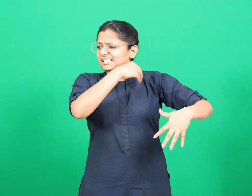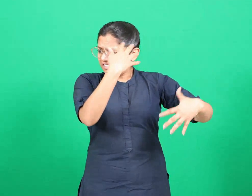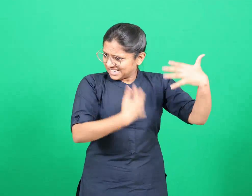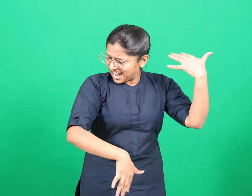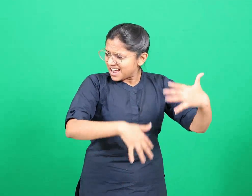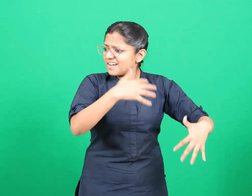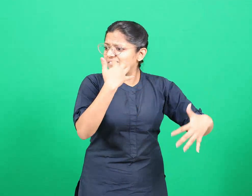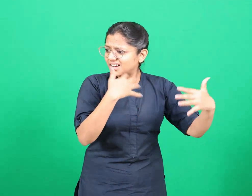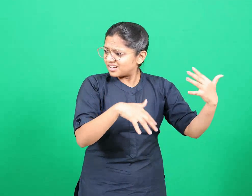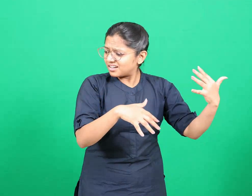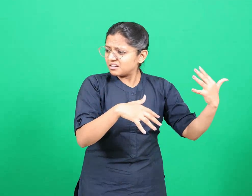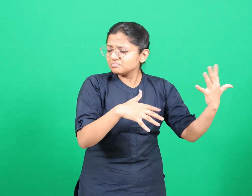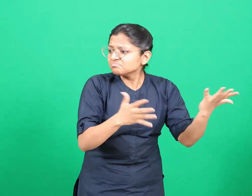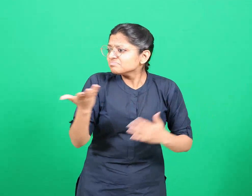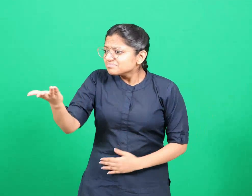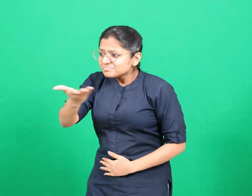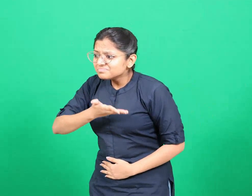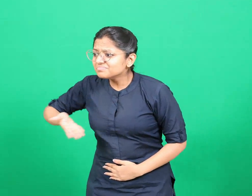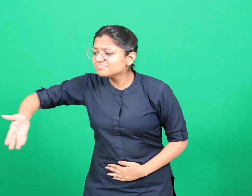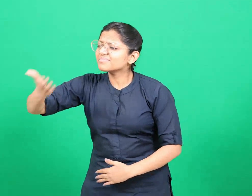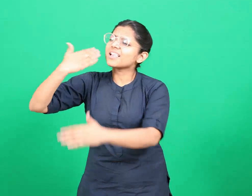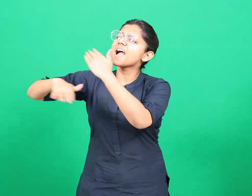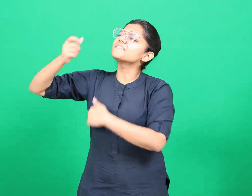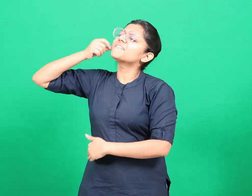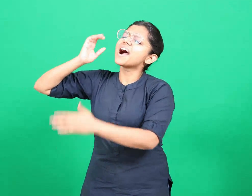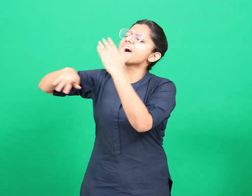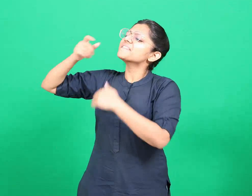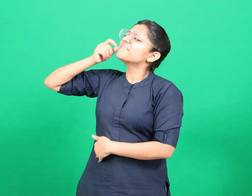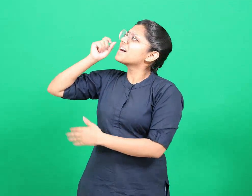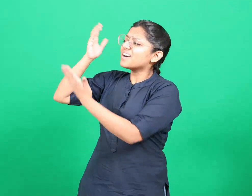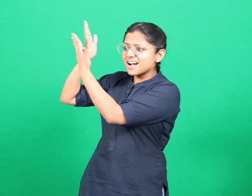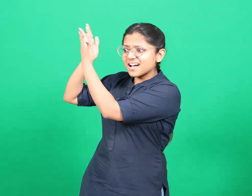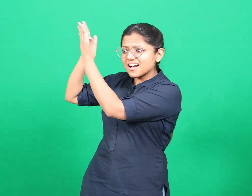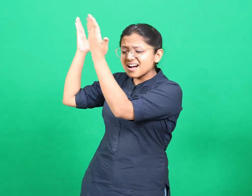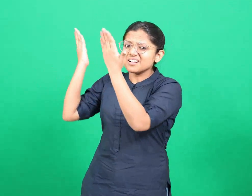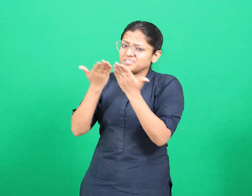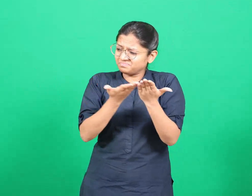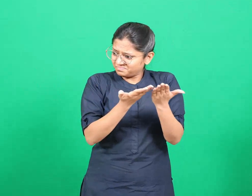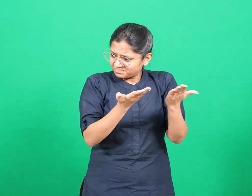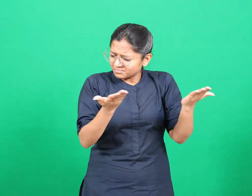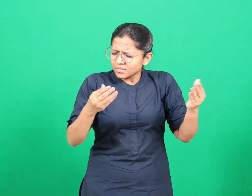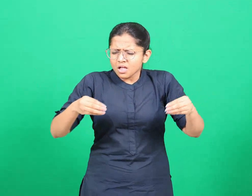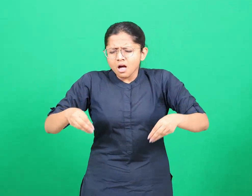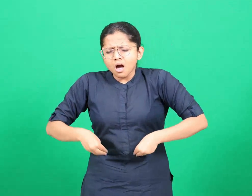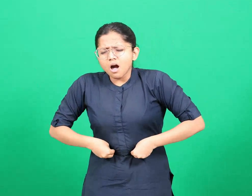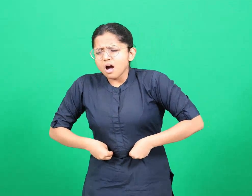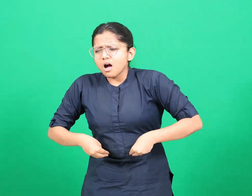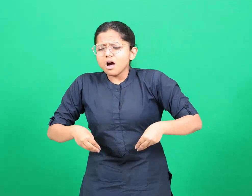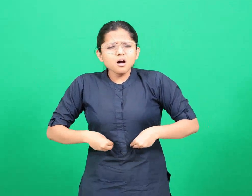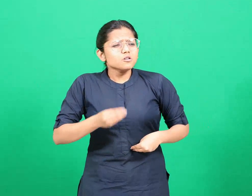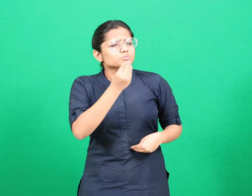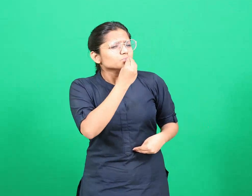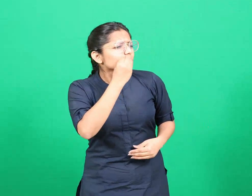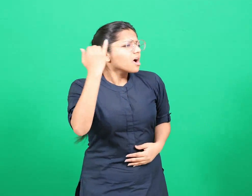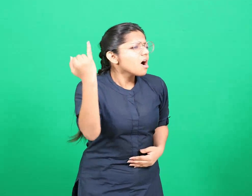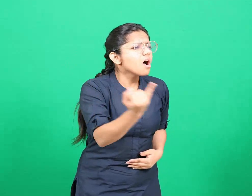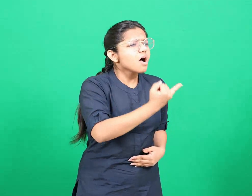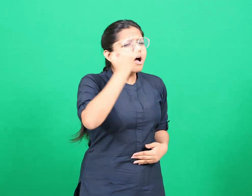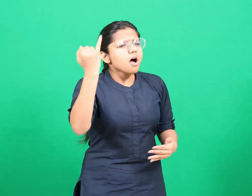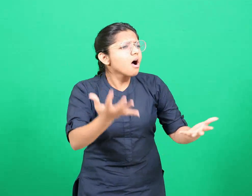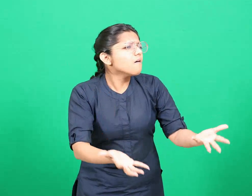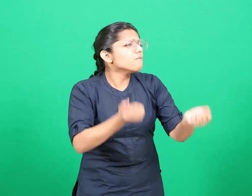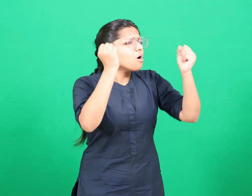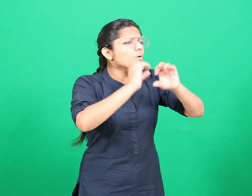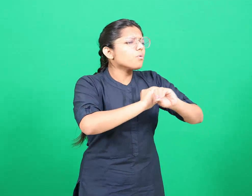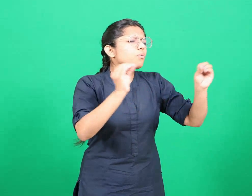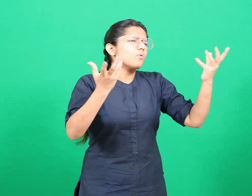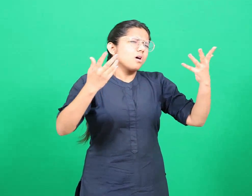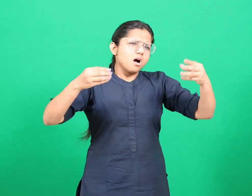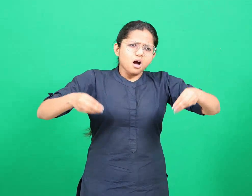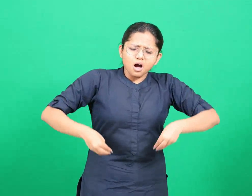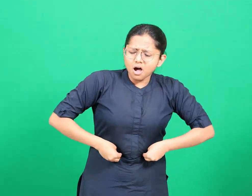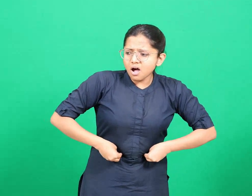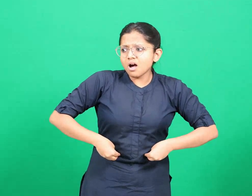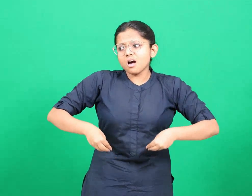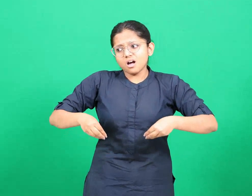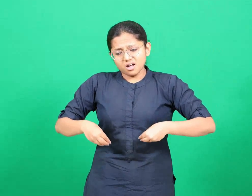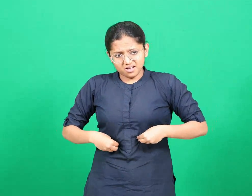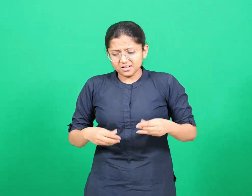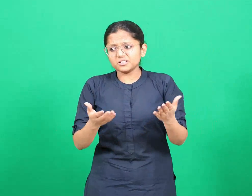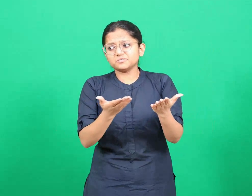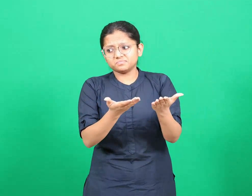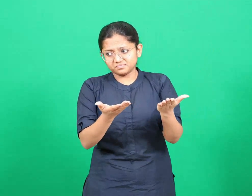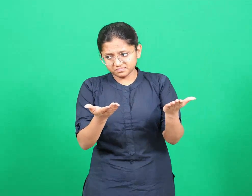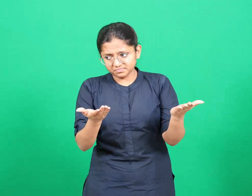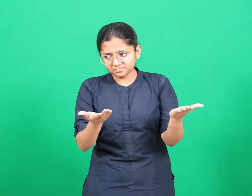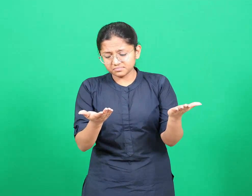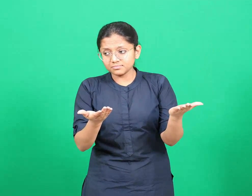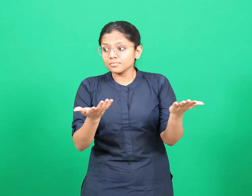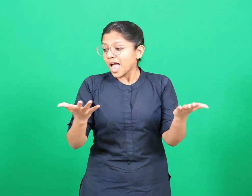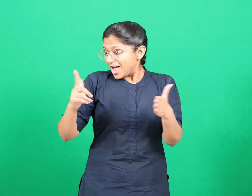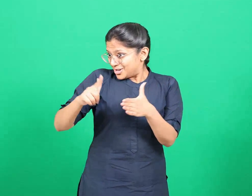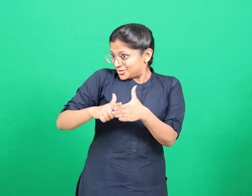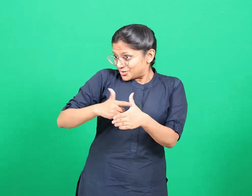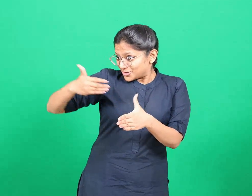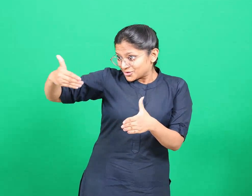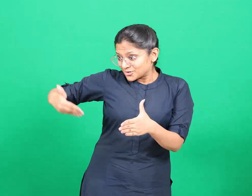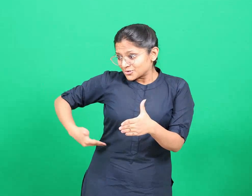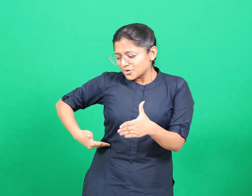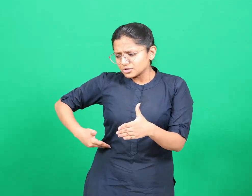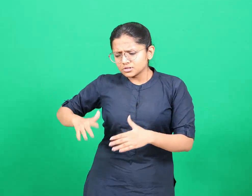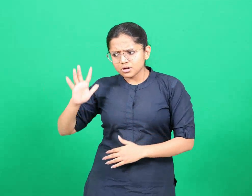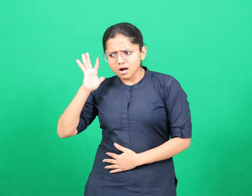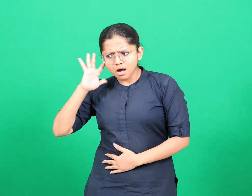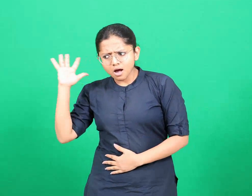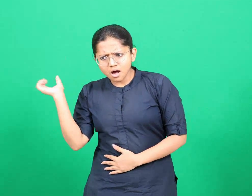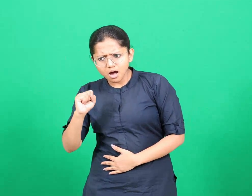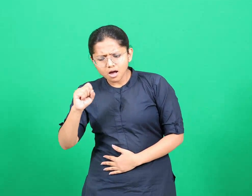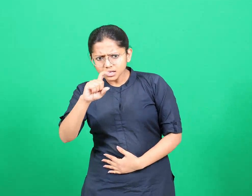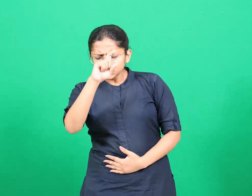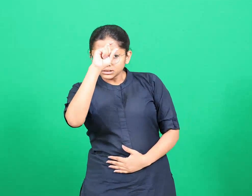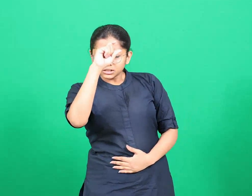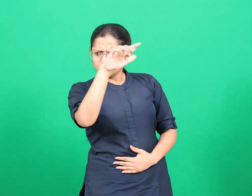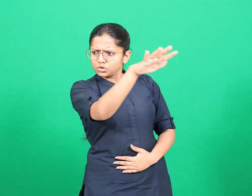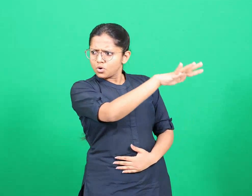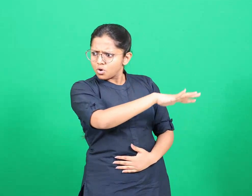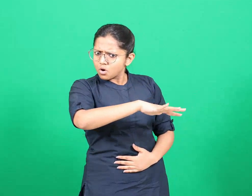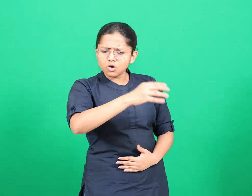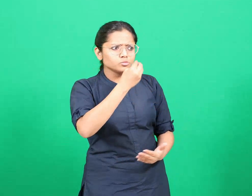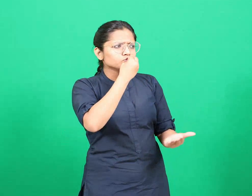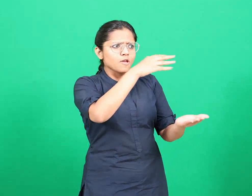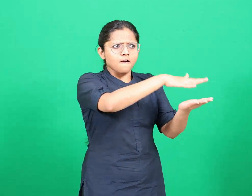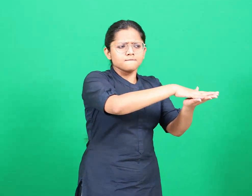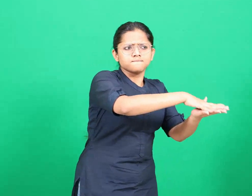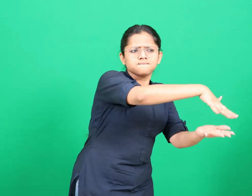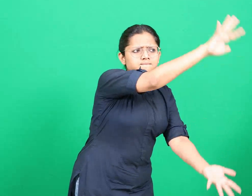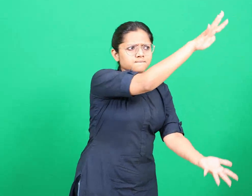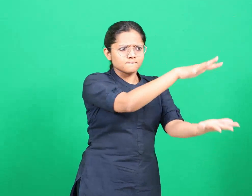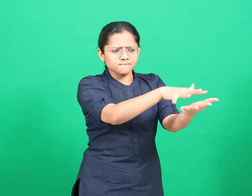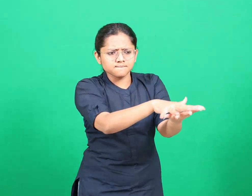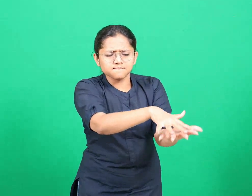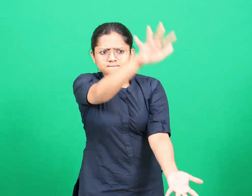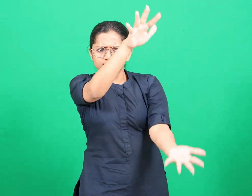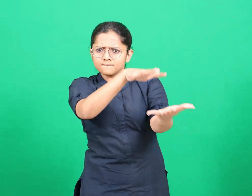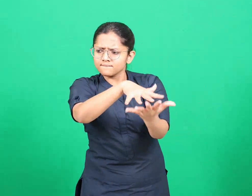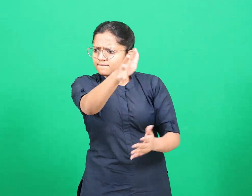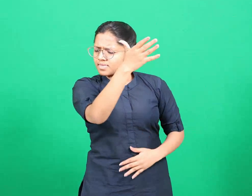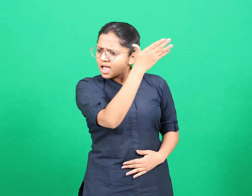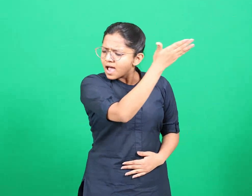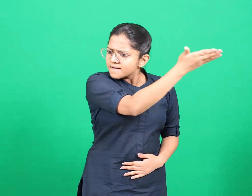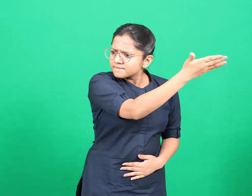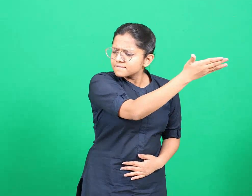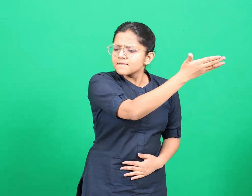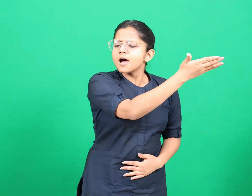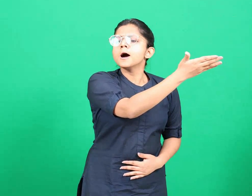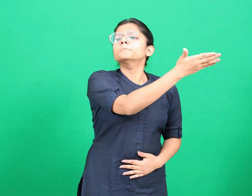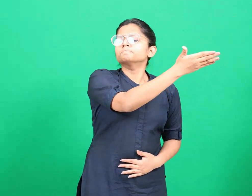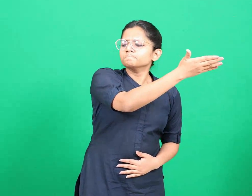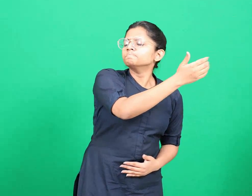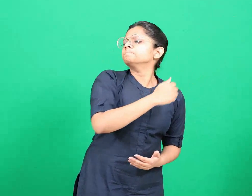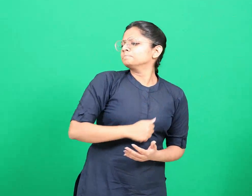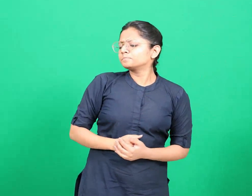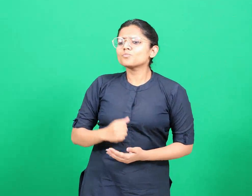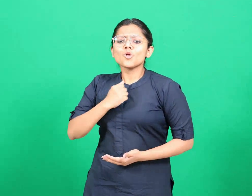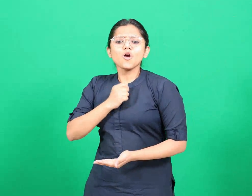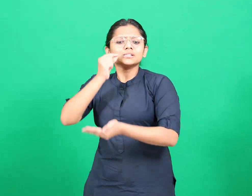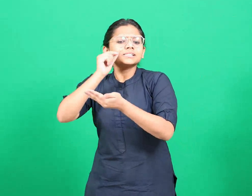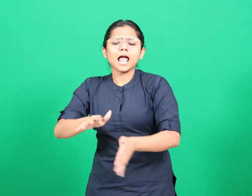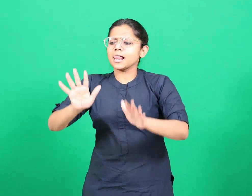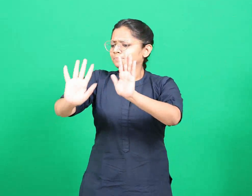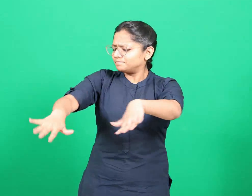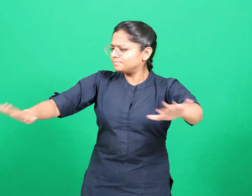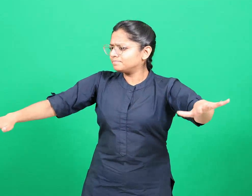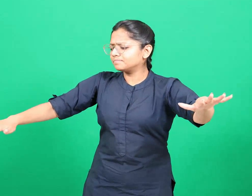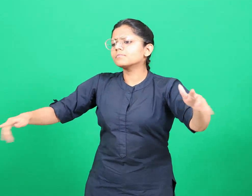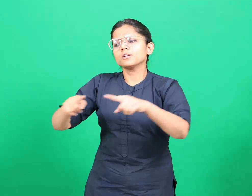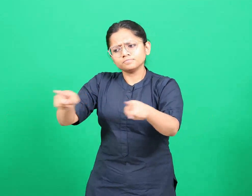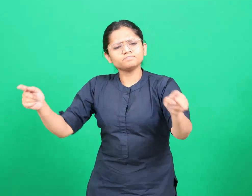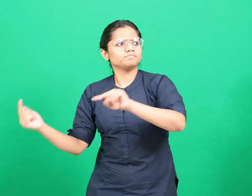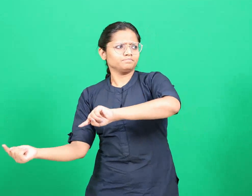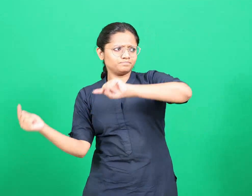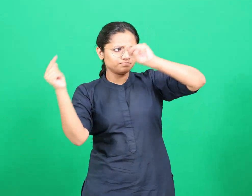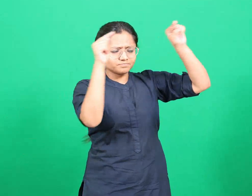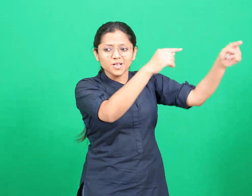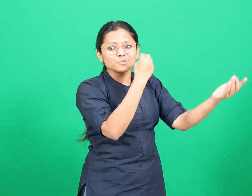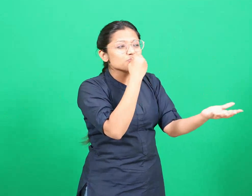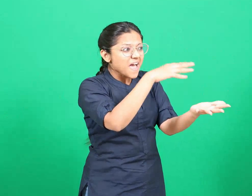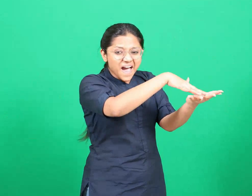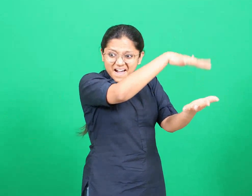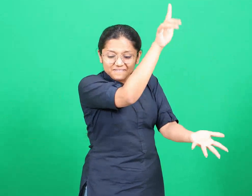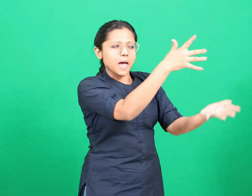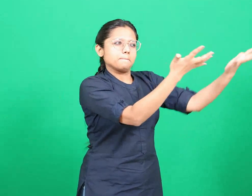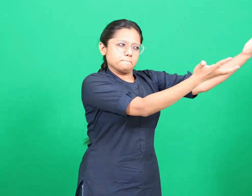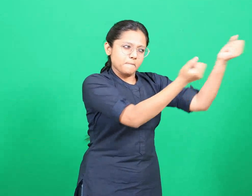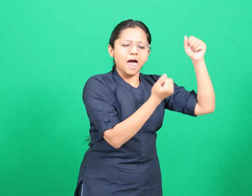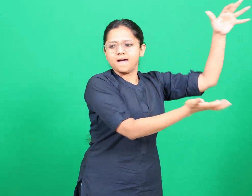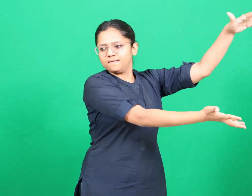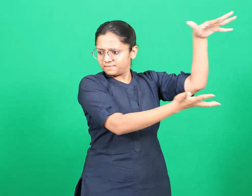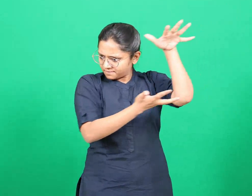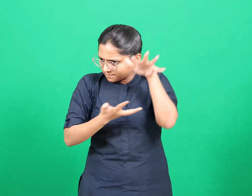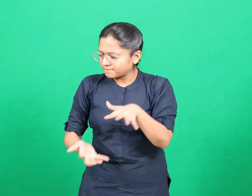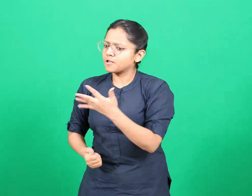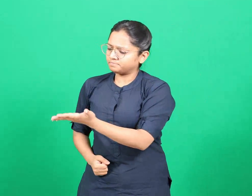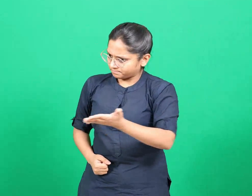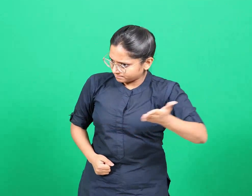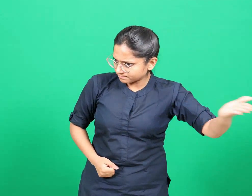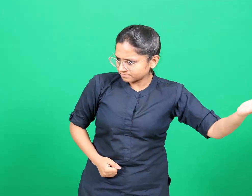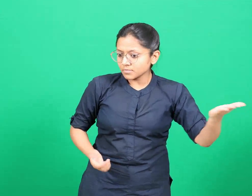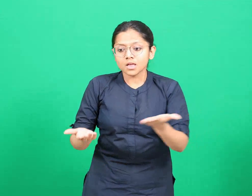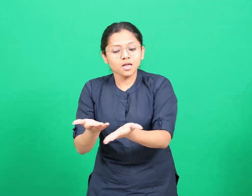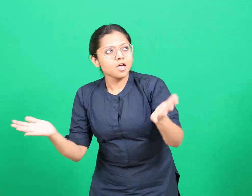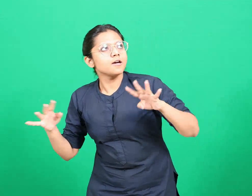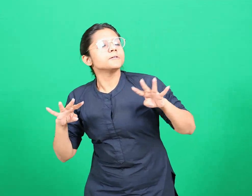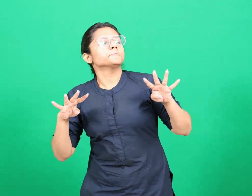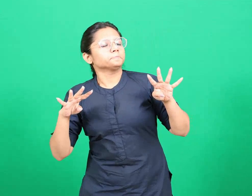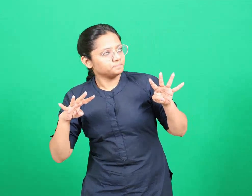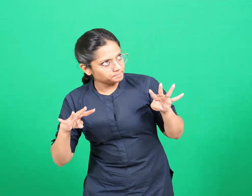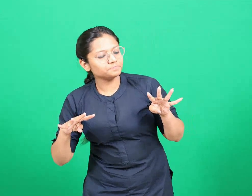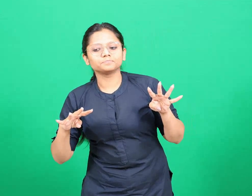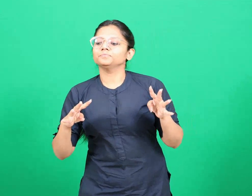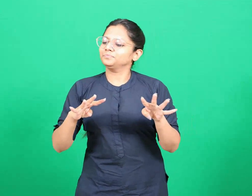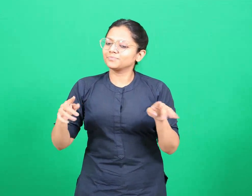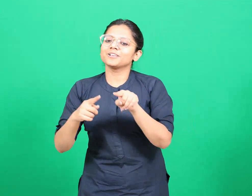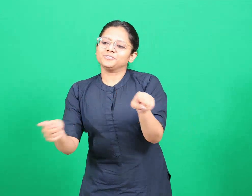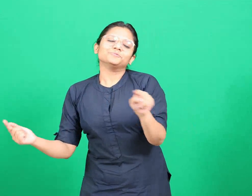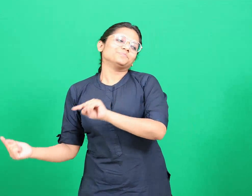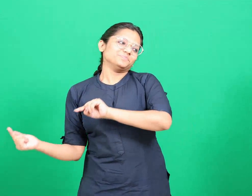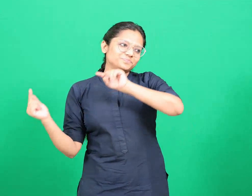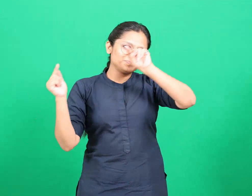When Jacob heard that there was grain in Egypt, he sent our fathers on their first visit.